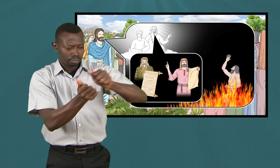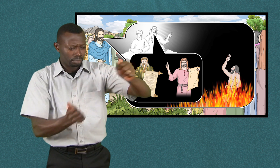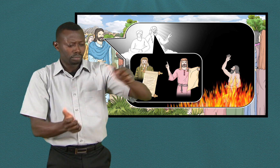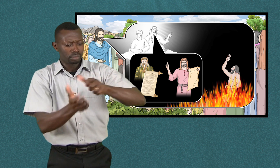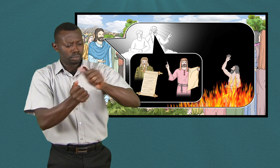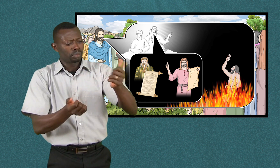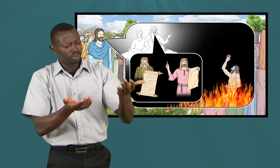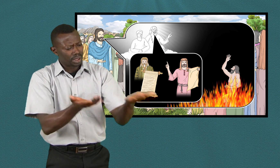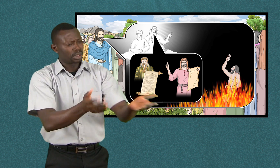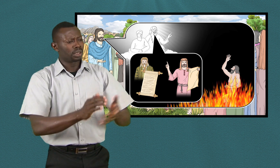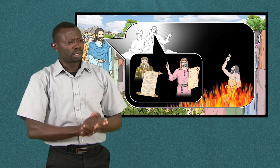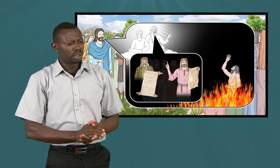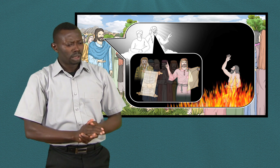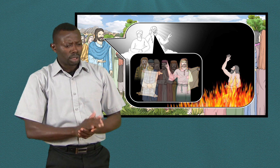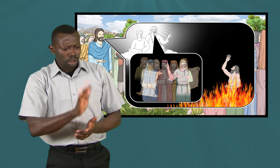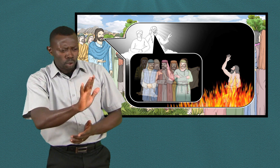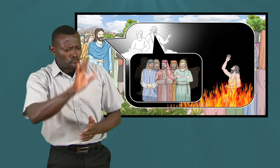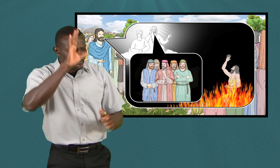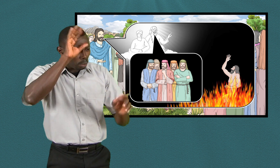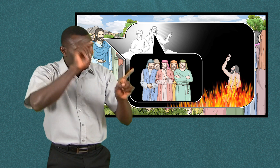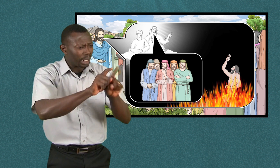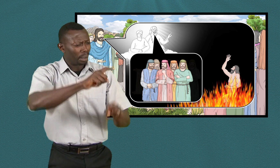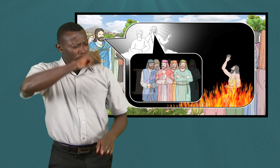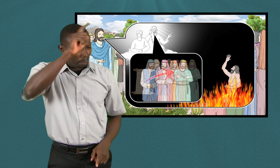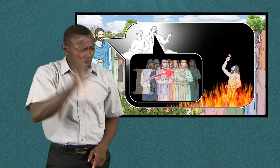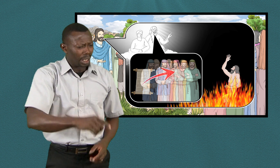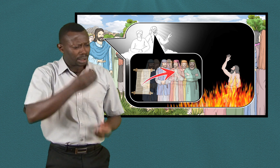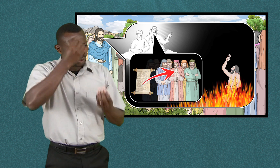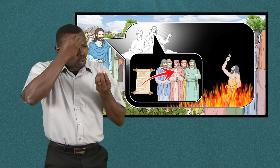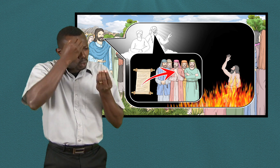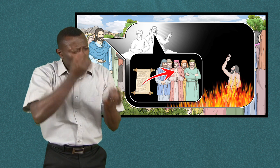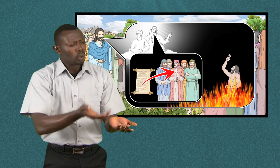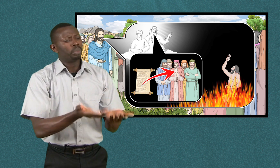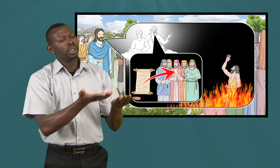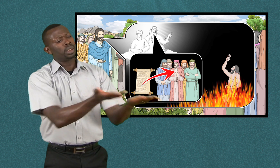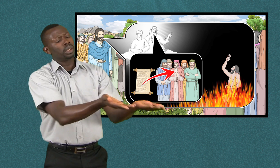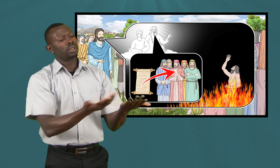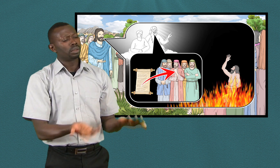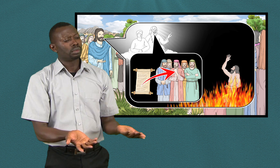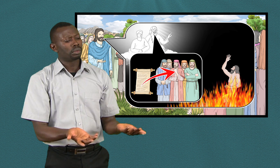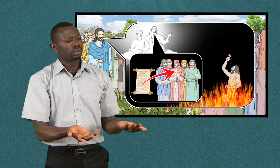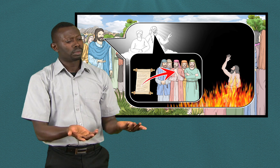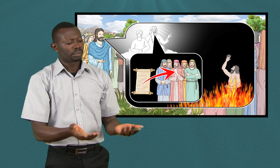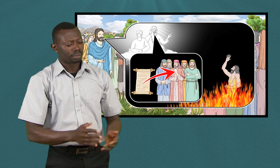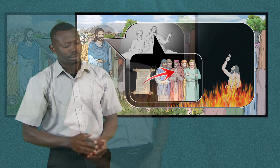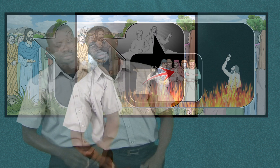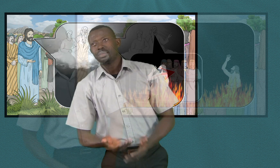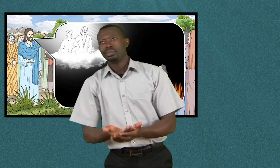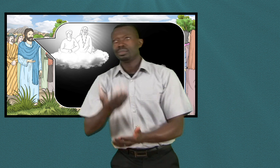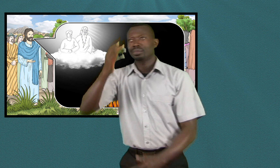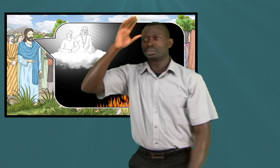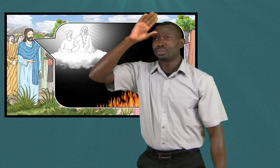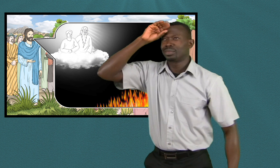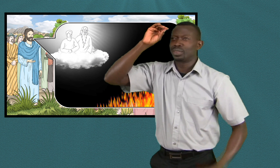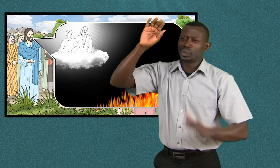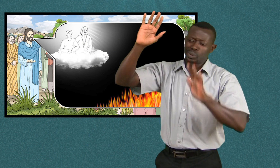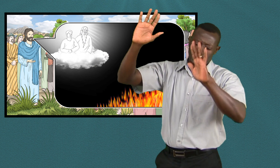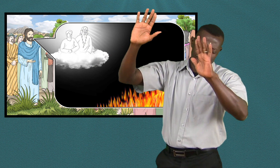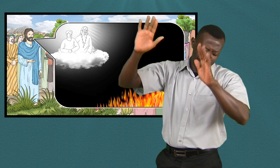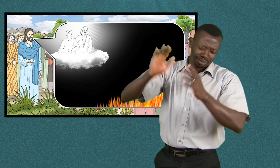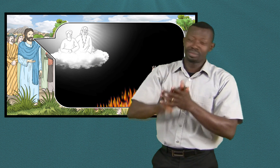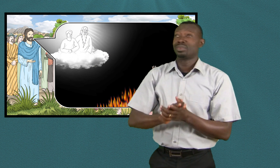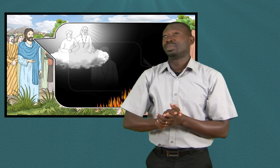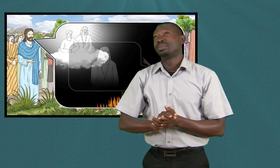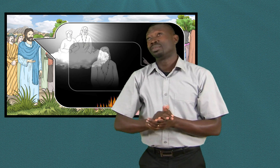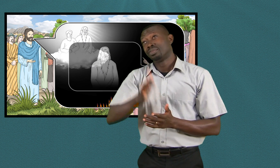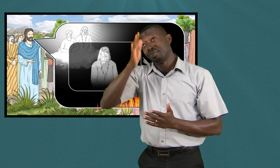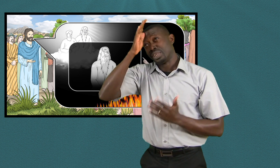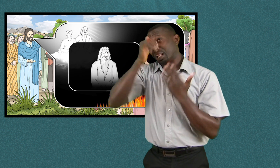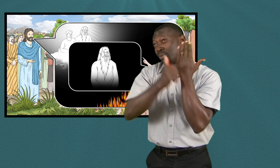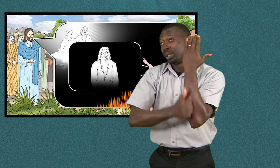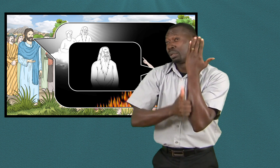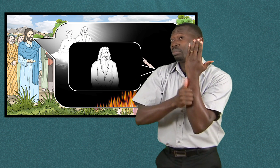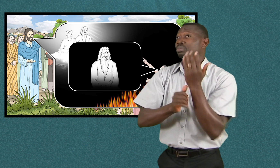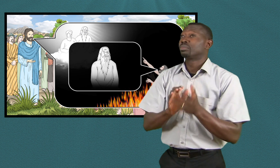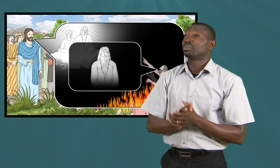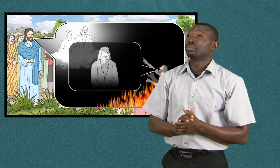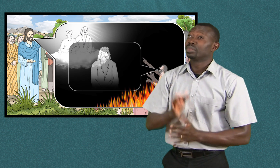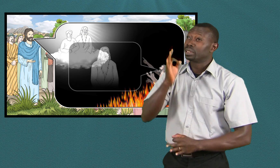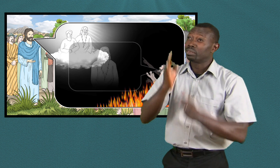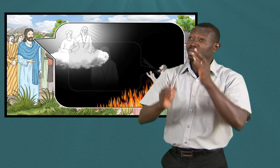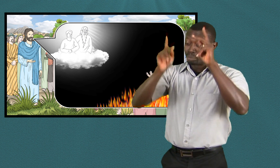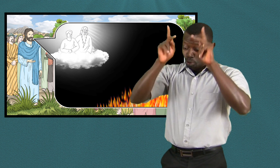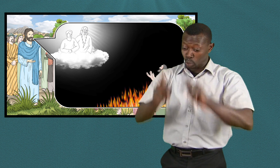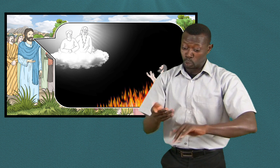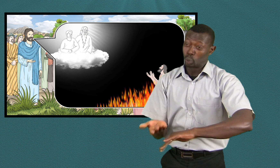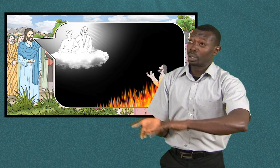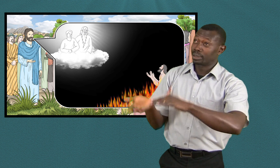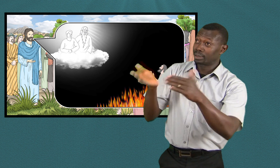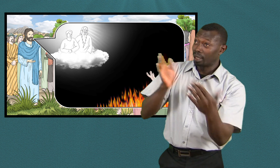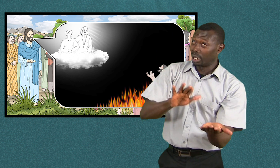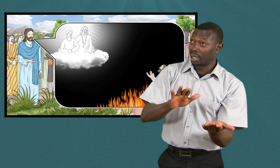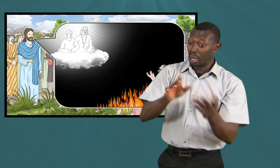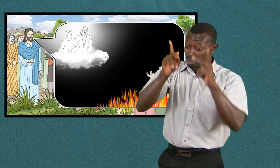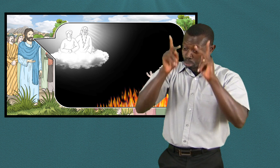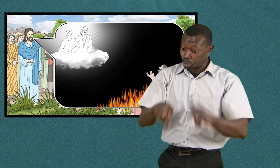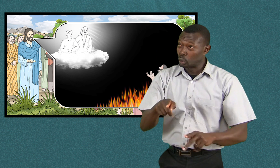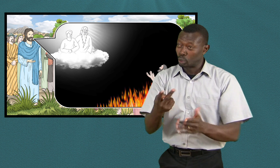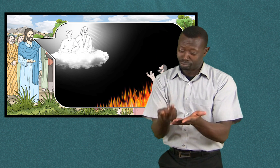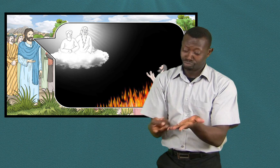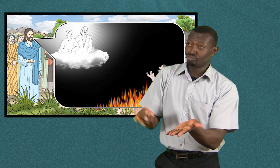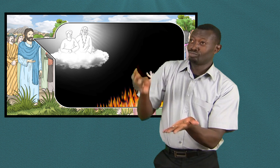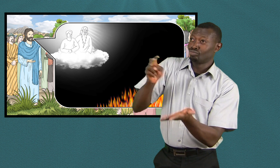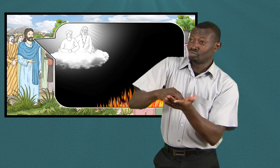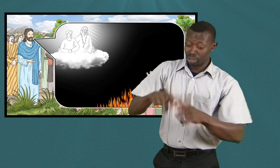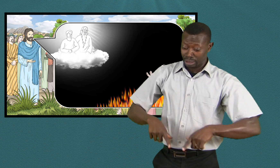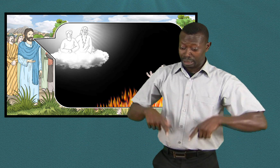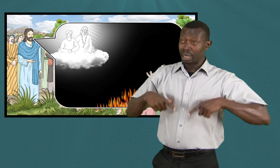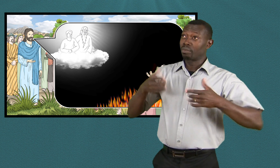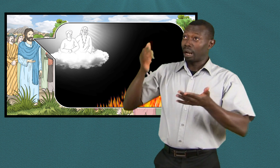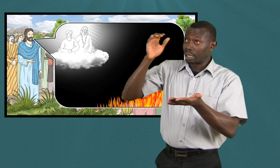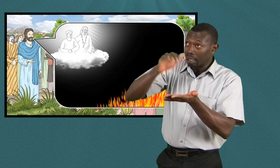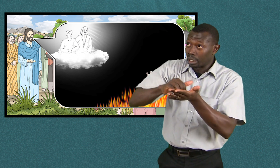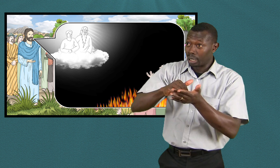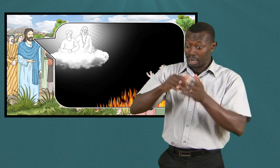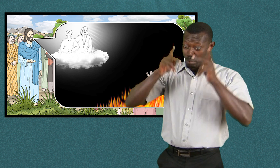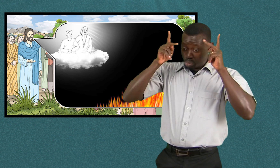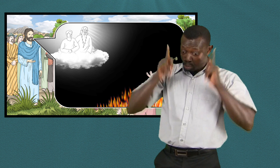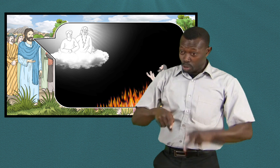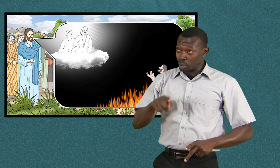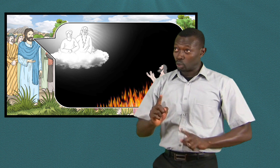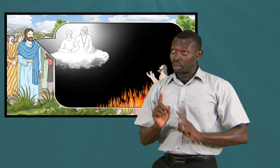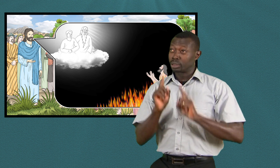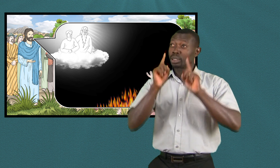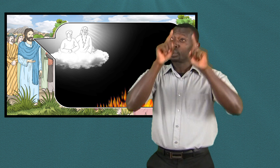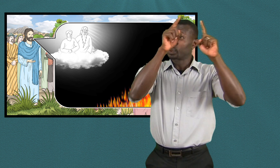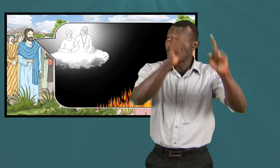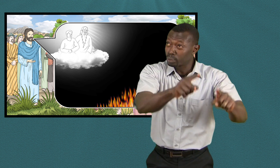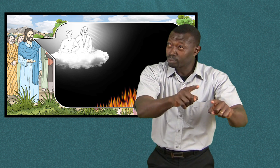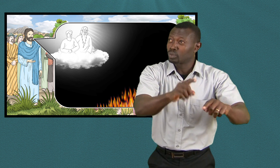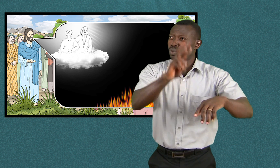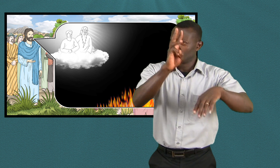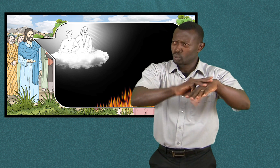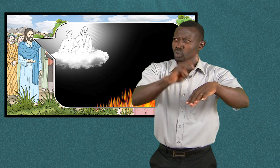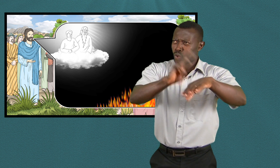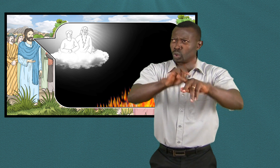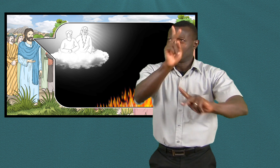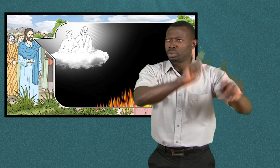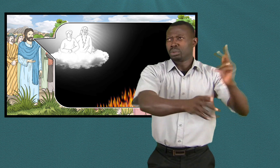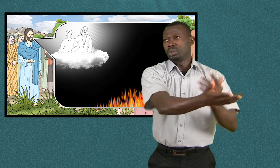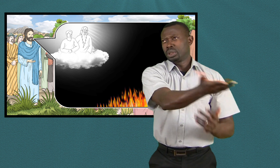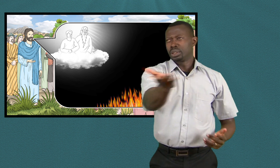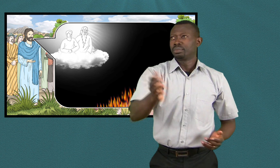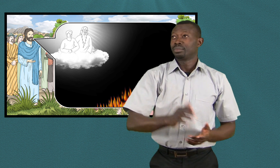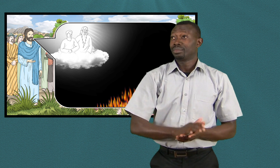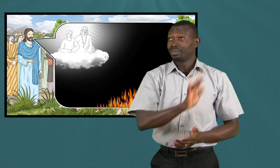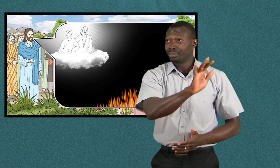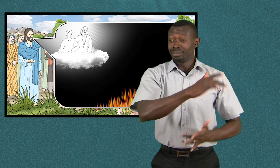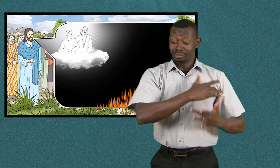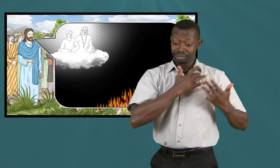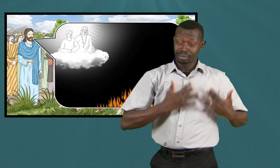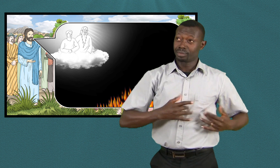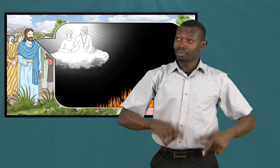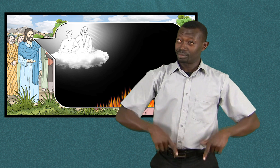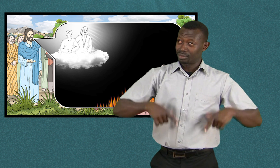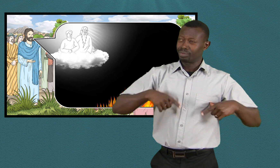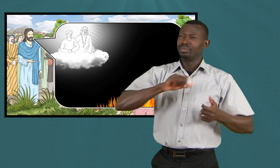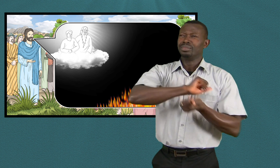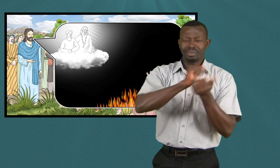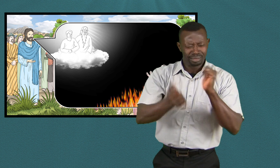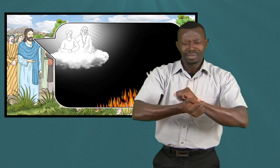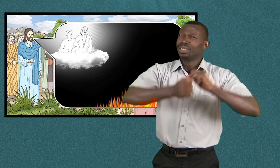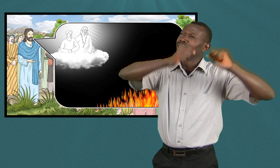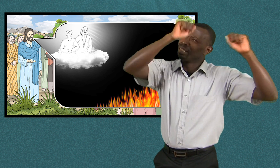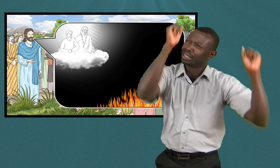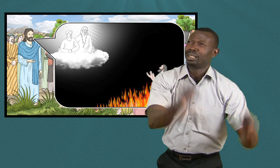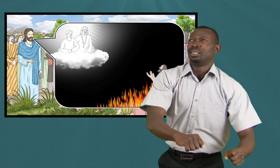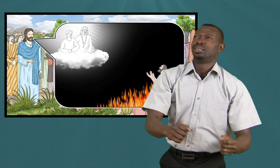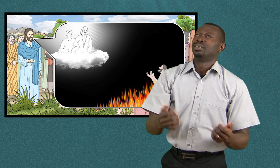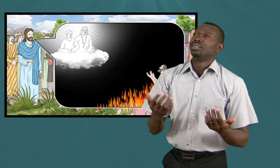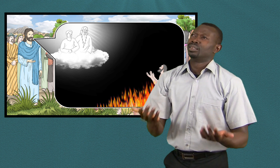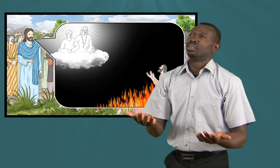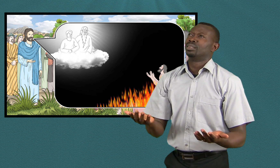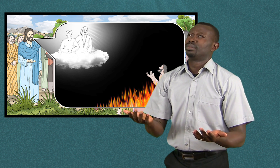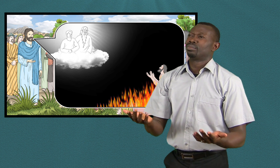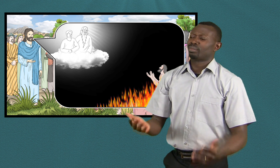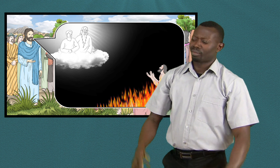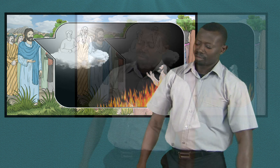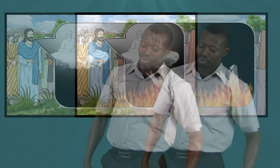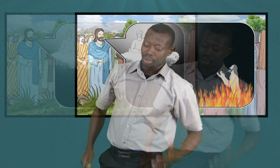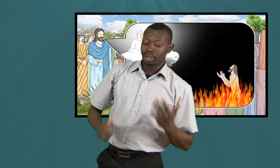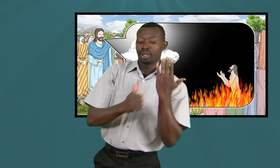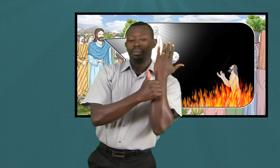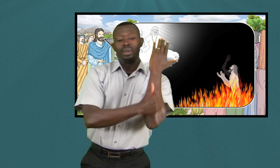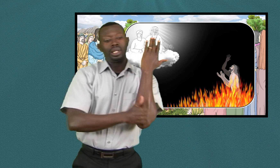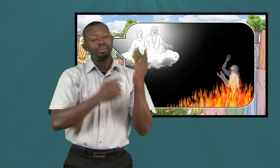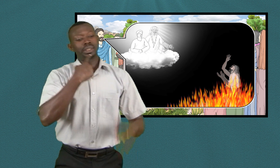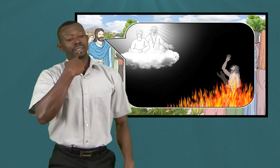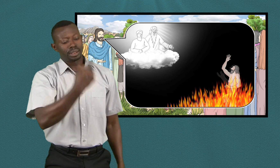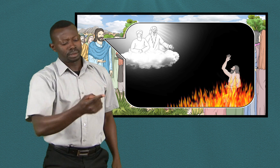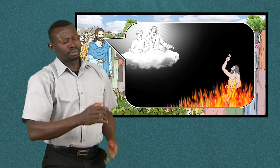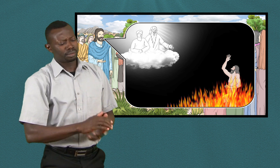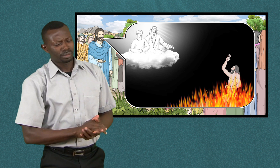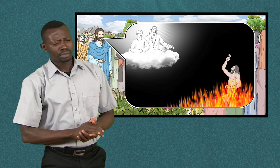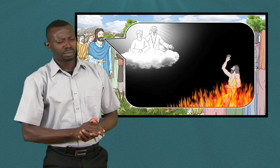let your brothers listen to them.’ ‘No, father Abraham,’ he said, ‘but if someone is sent to them from the dead, they will repent.’